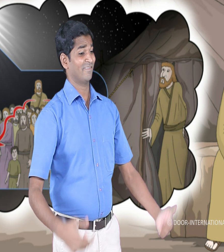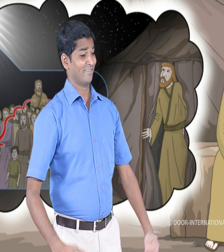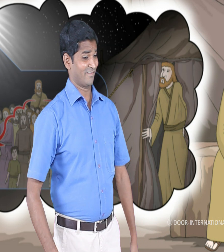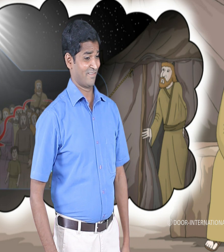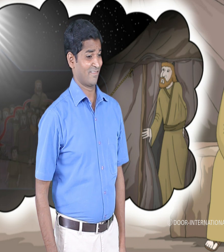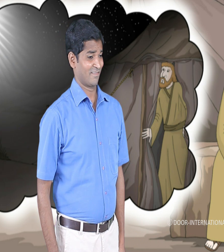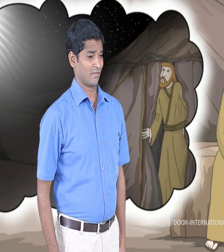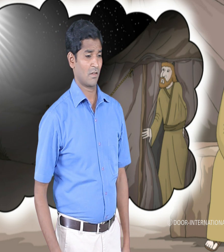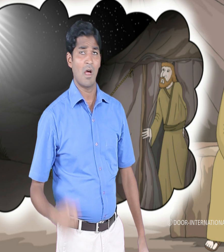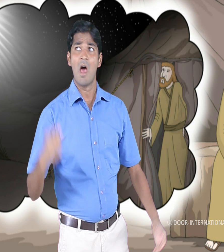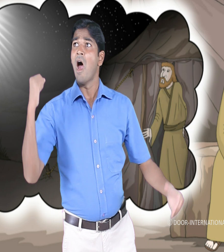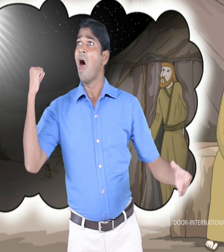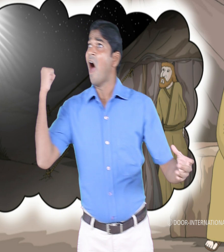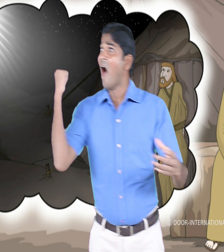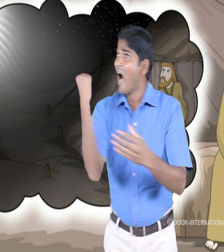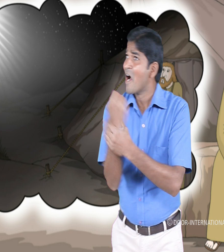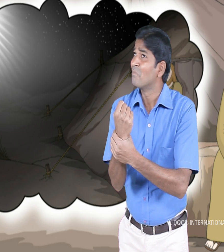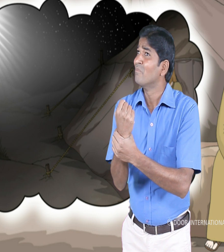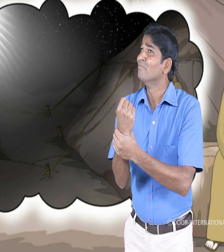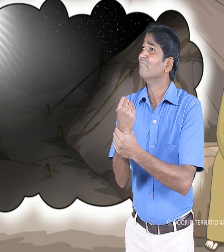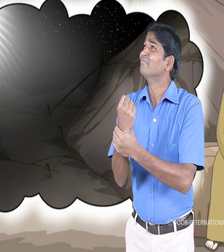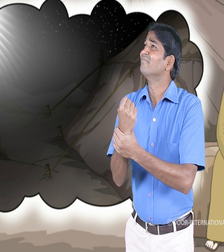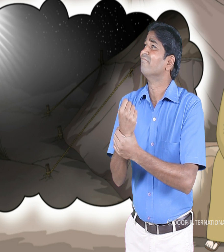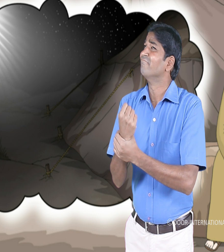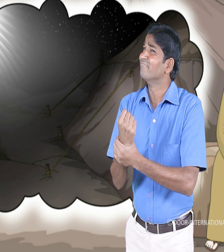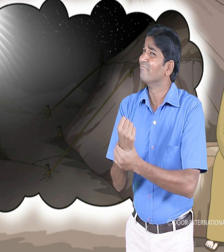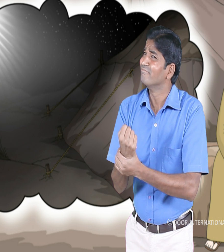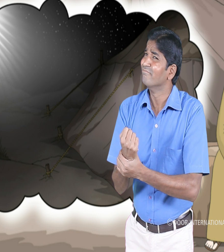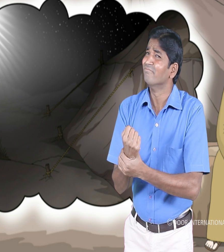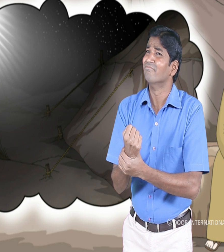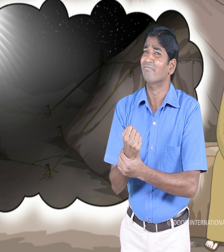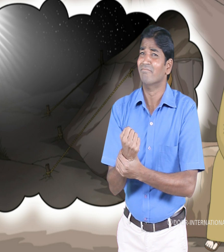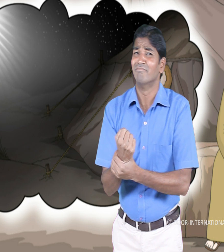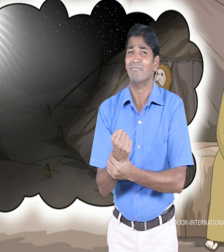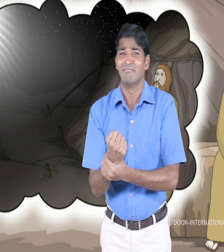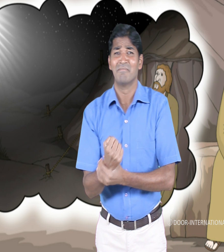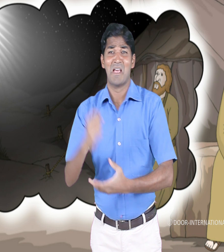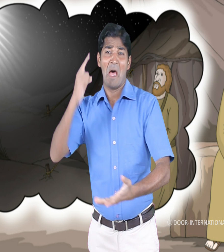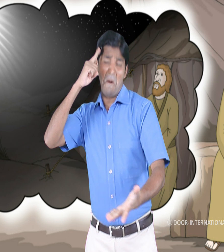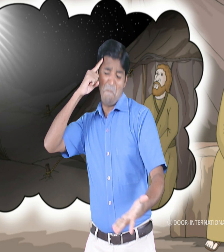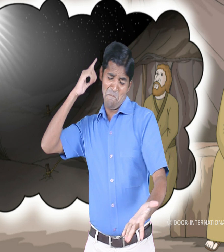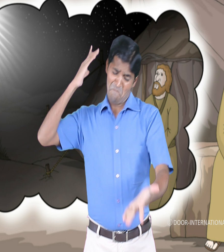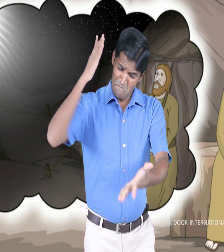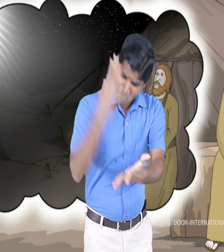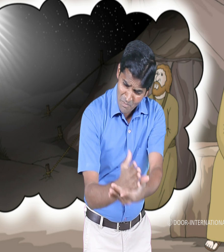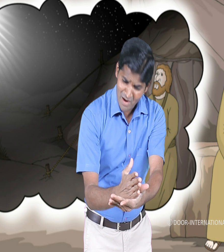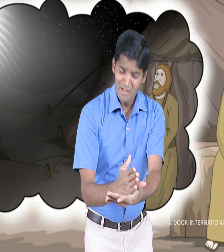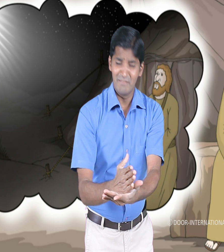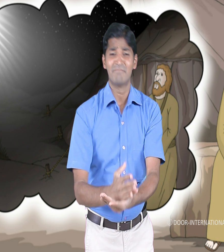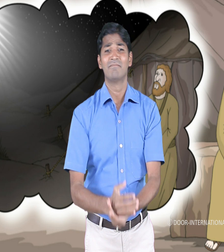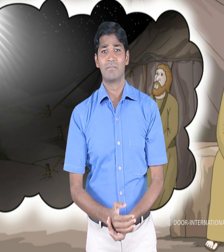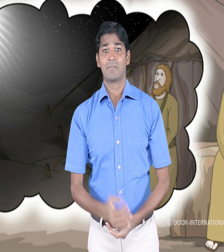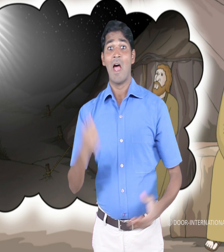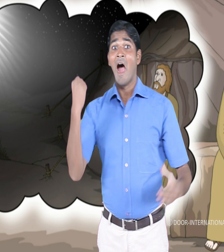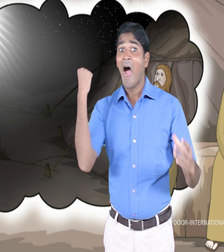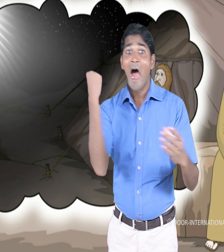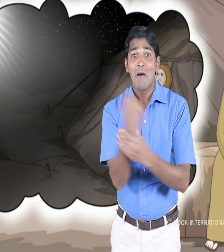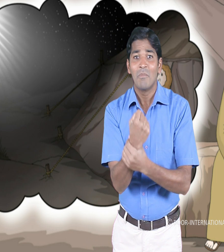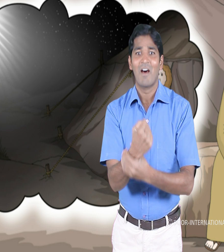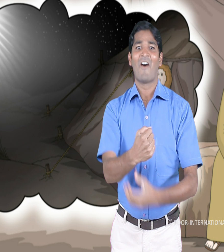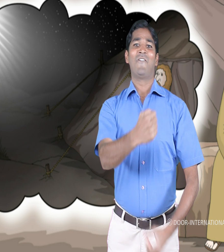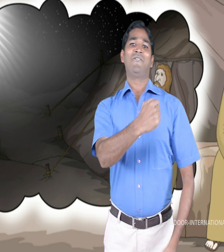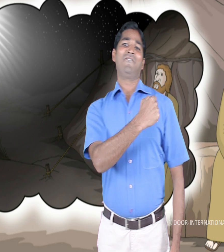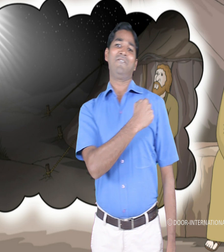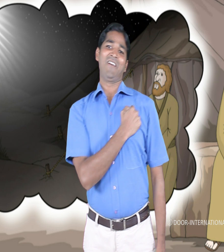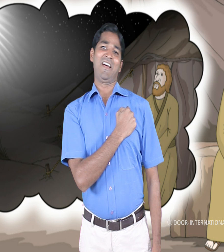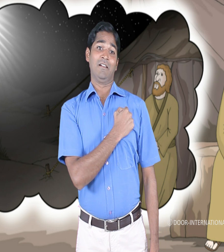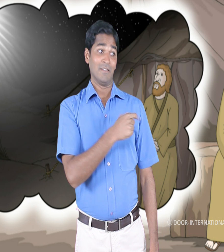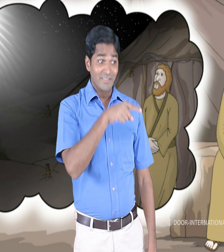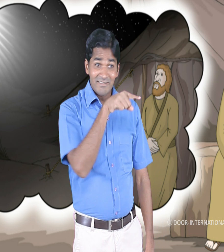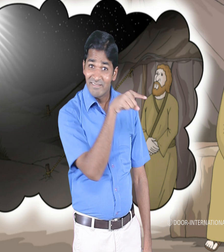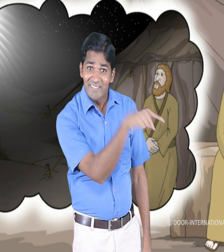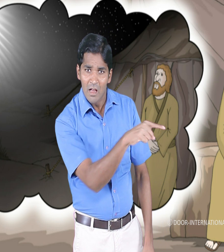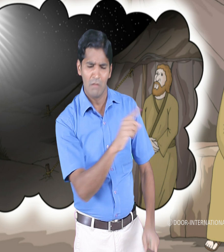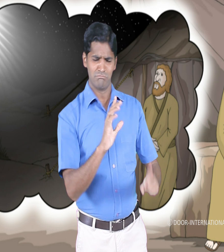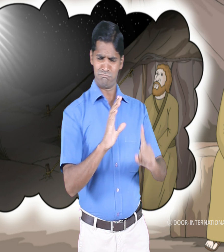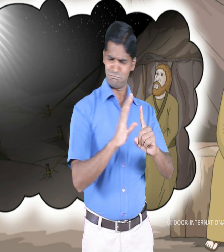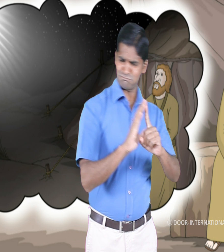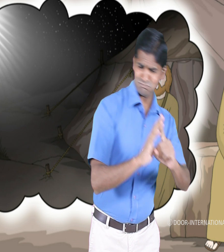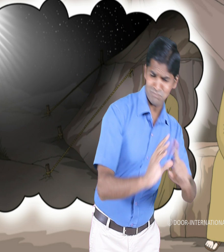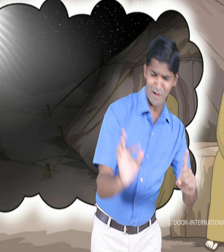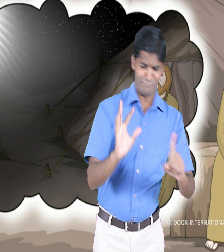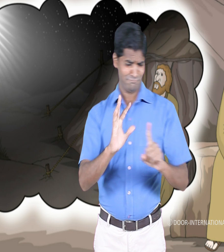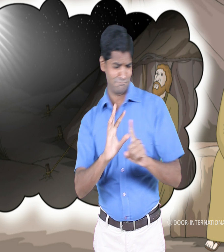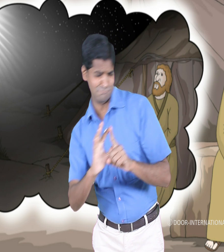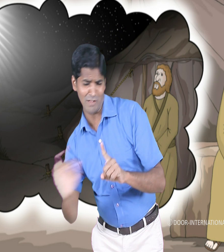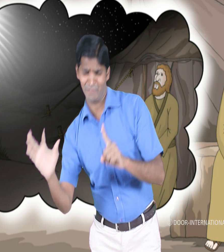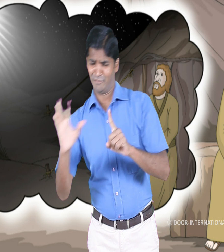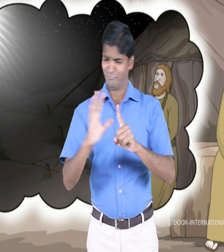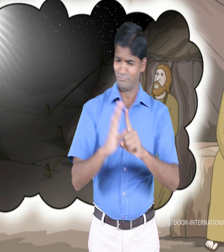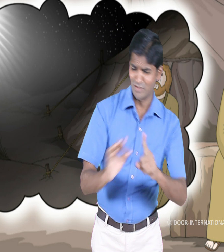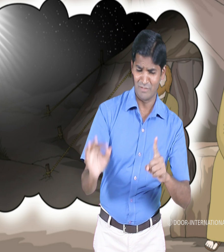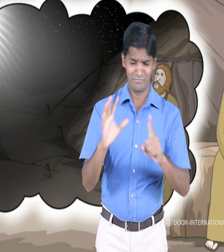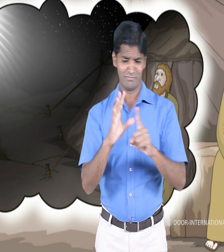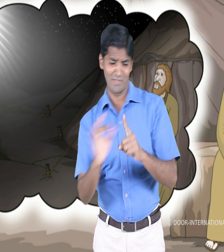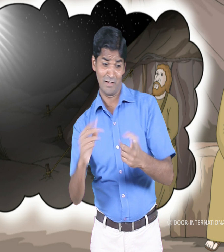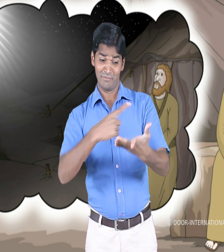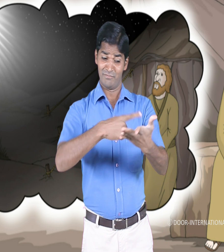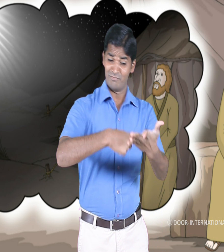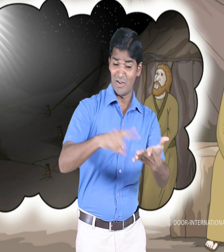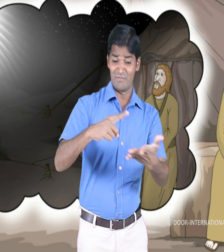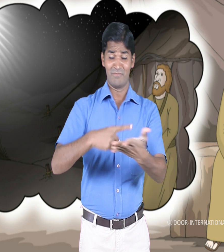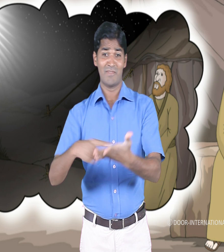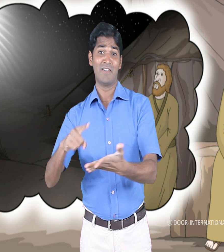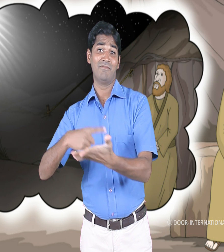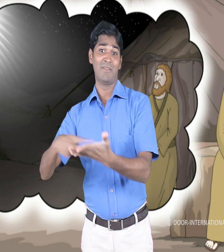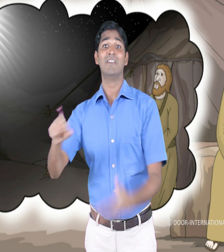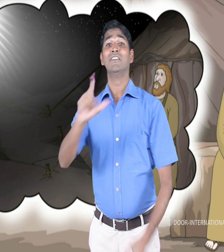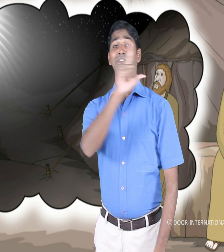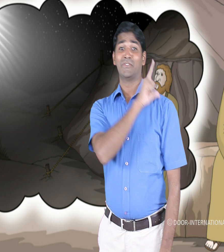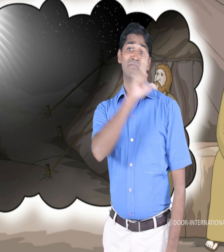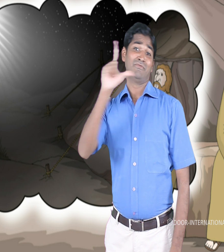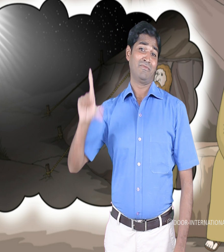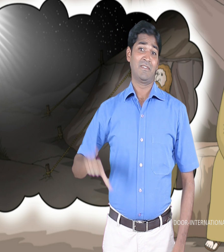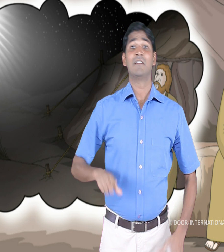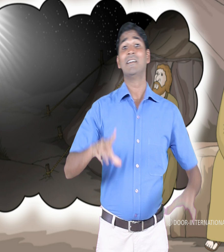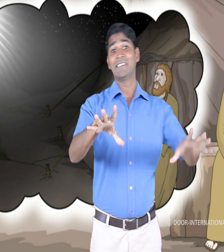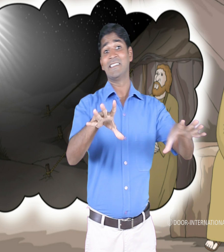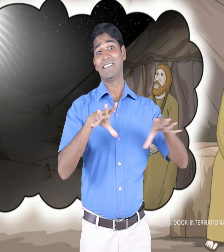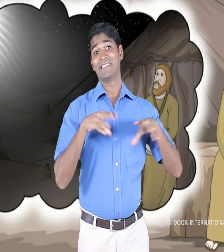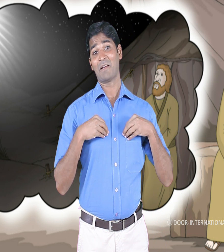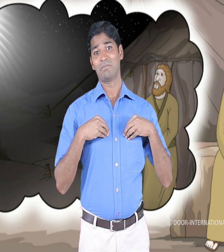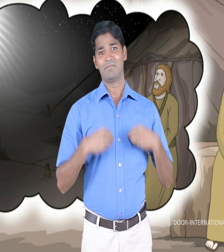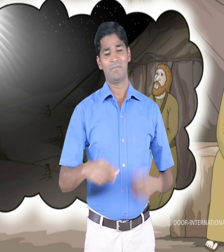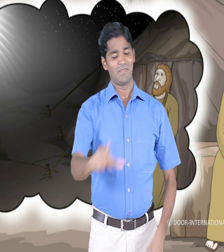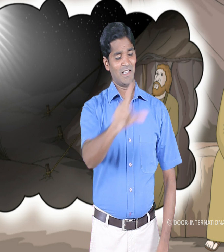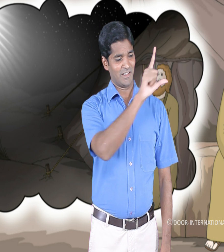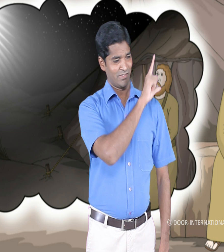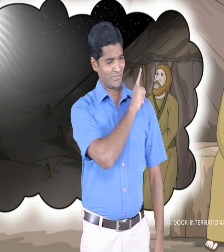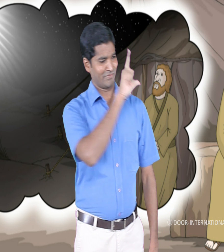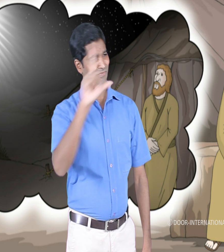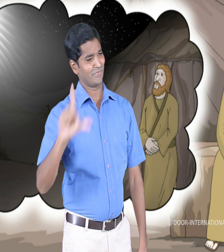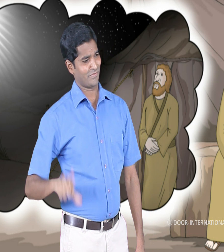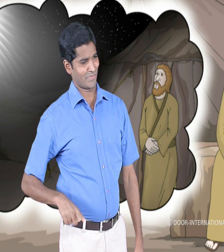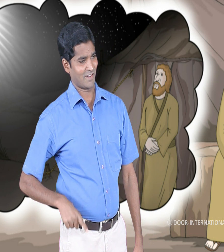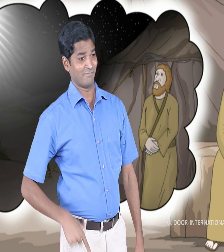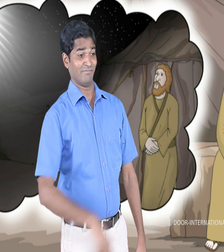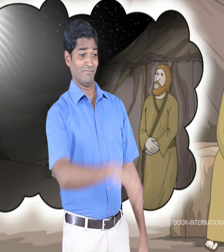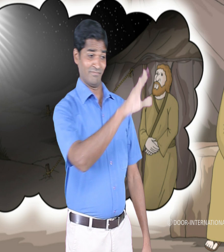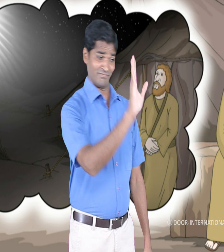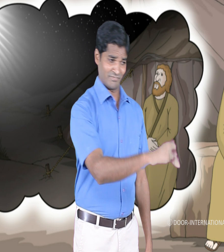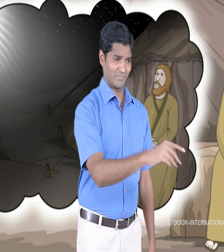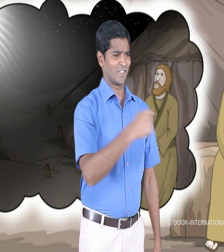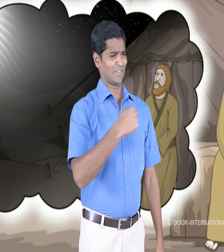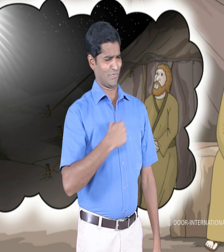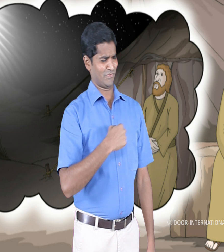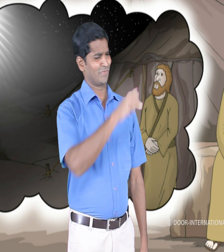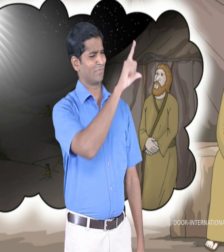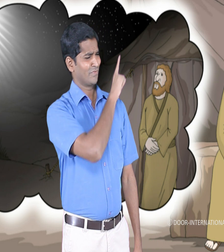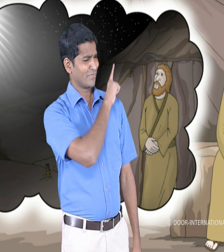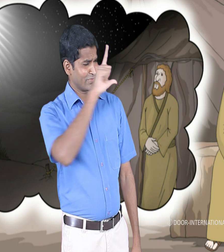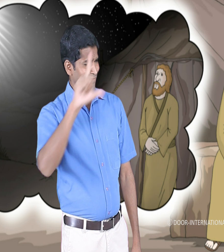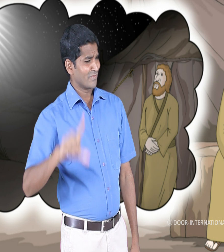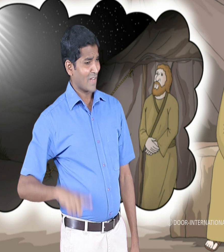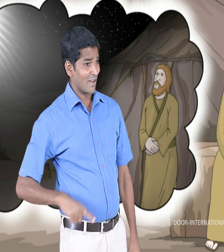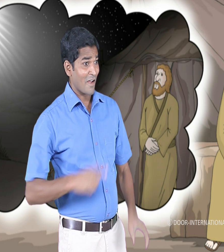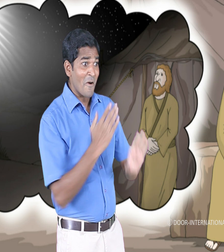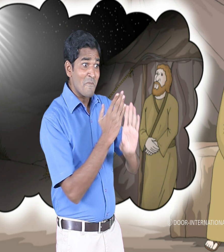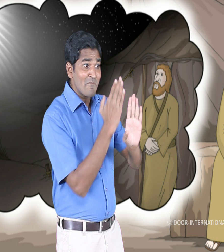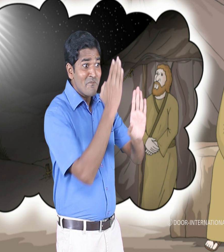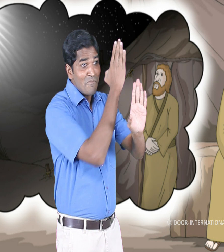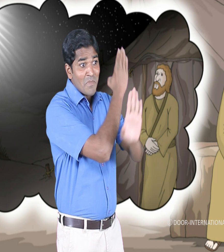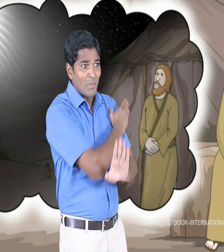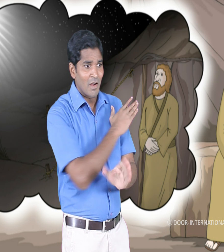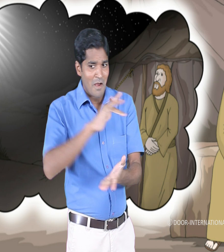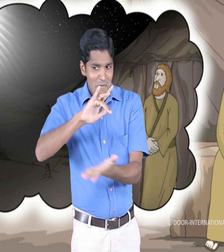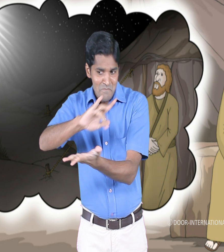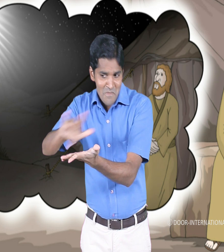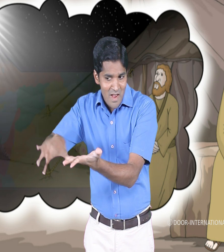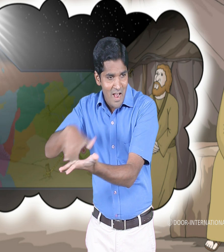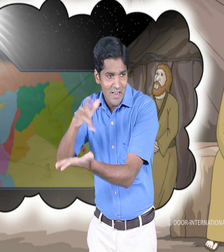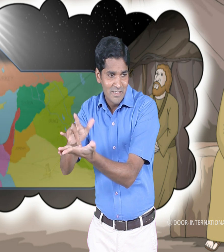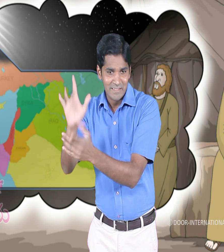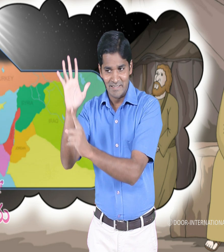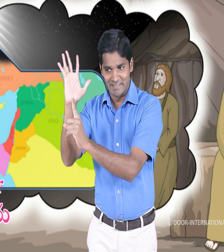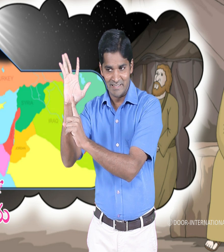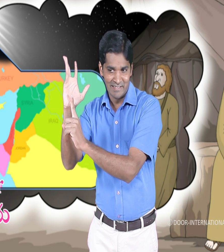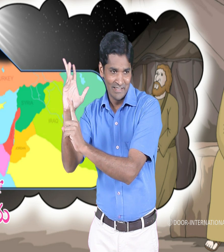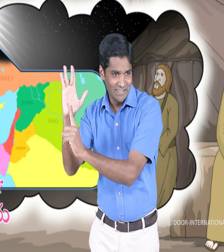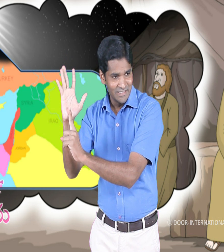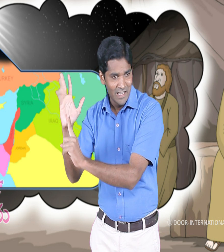Abram believed the LORD, and it was credited to him as righteousness.